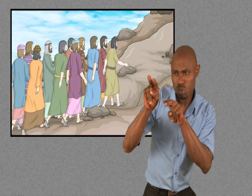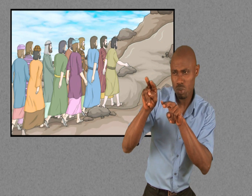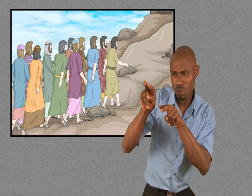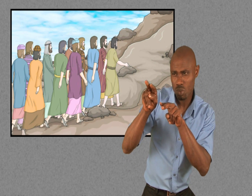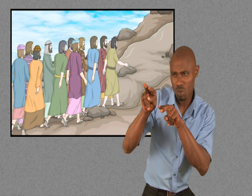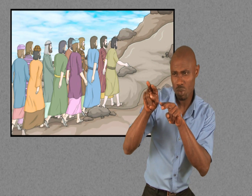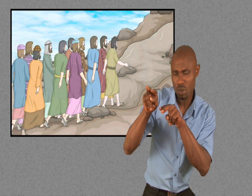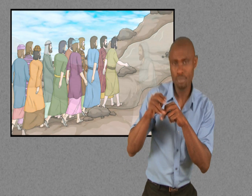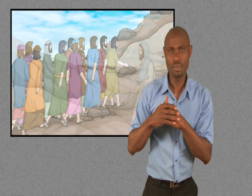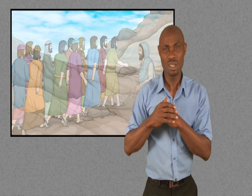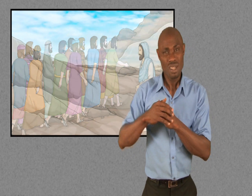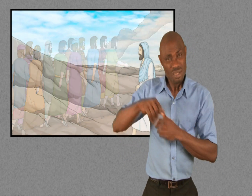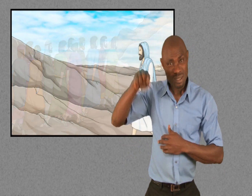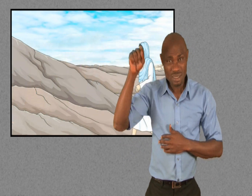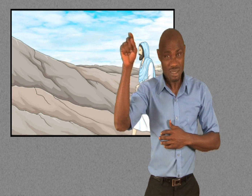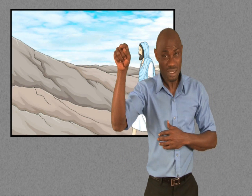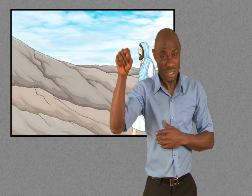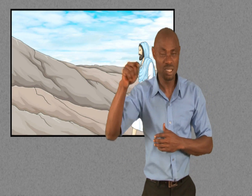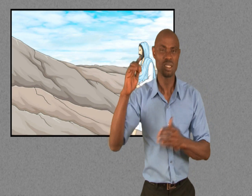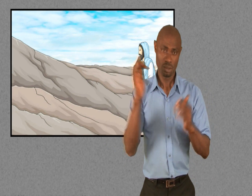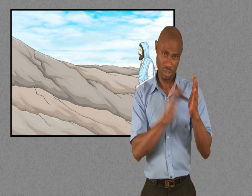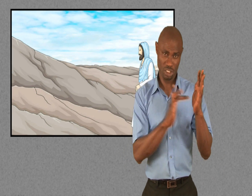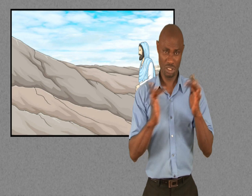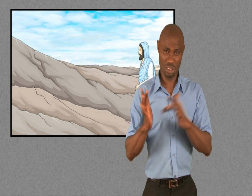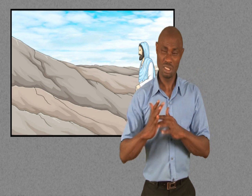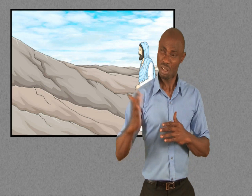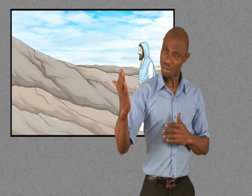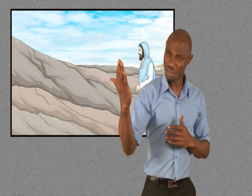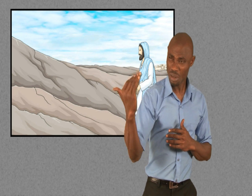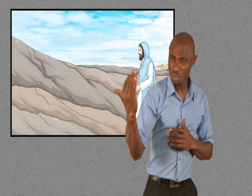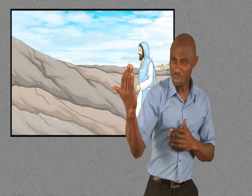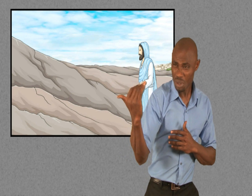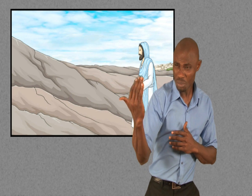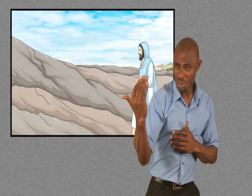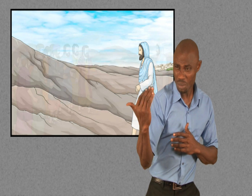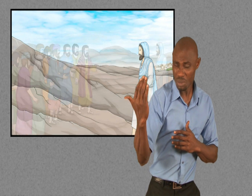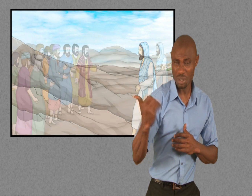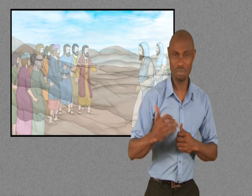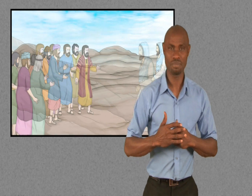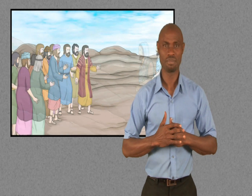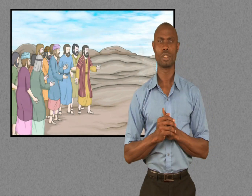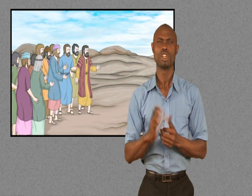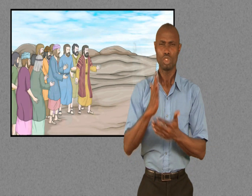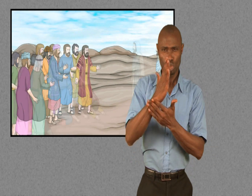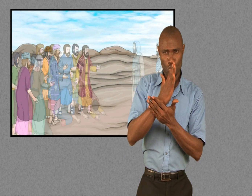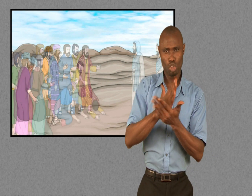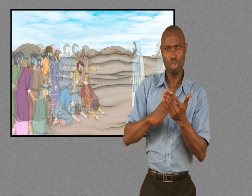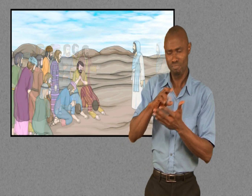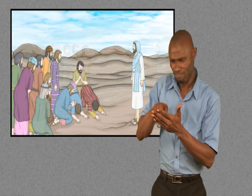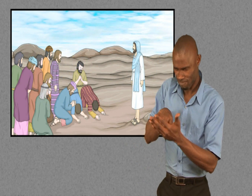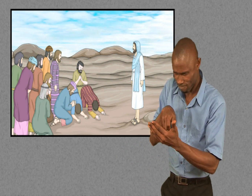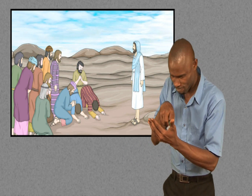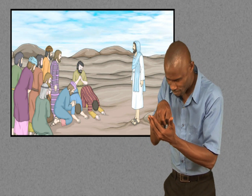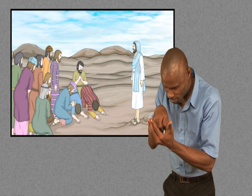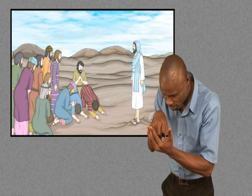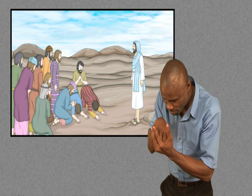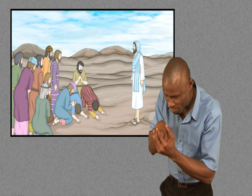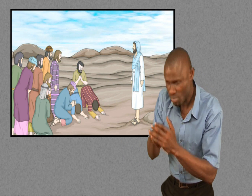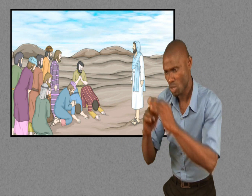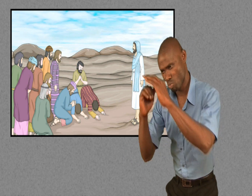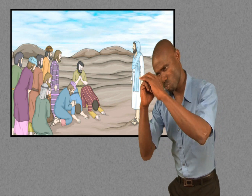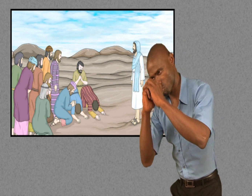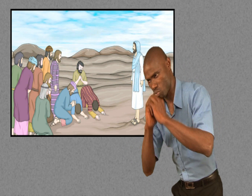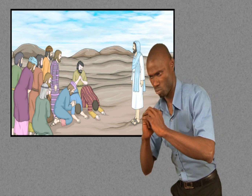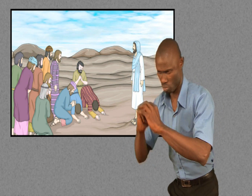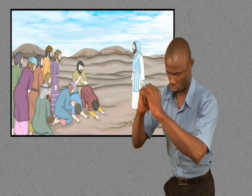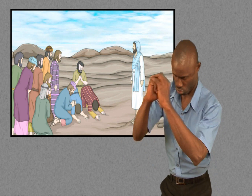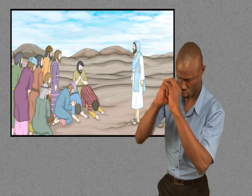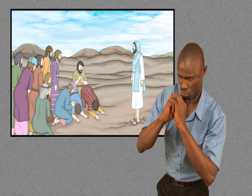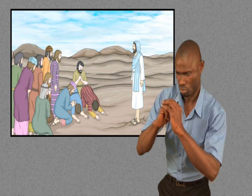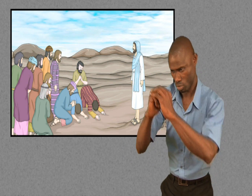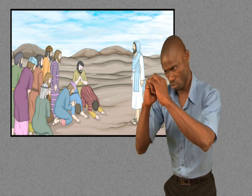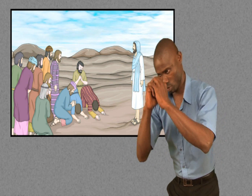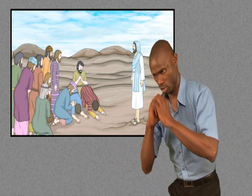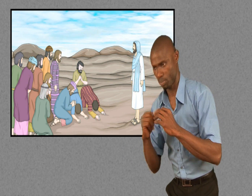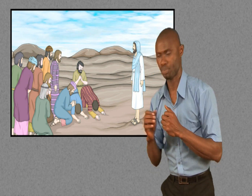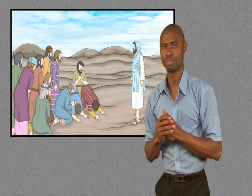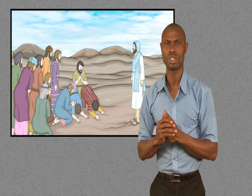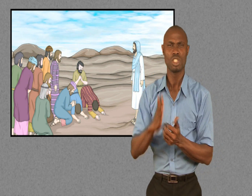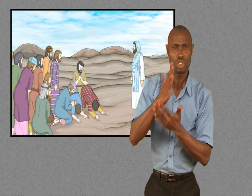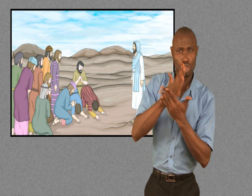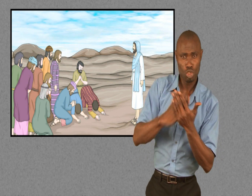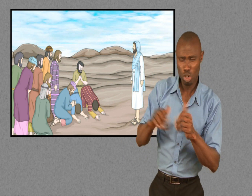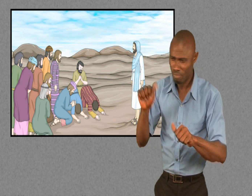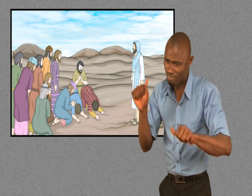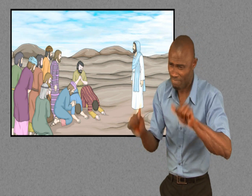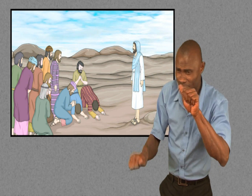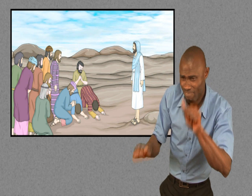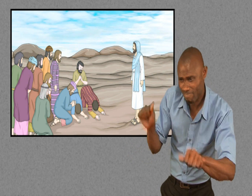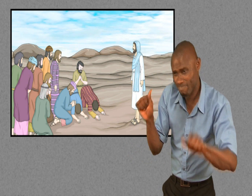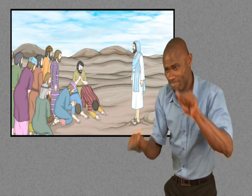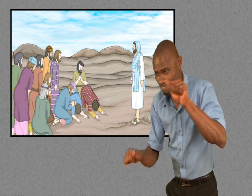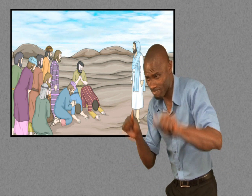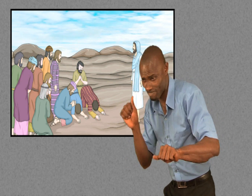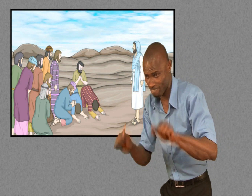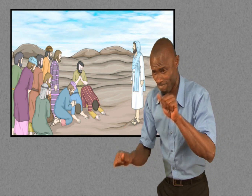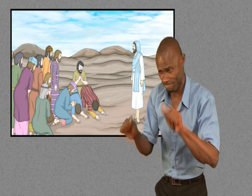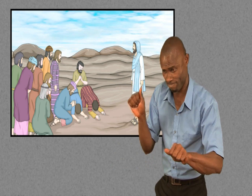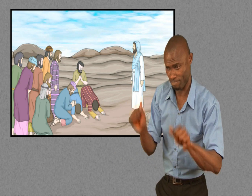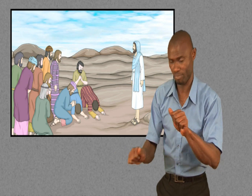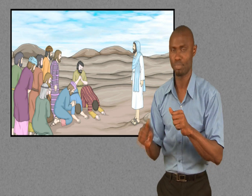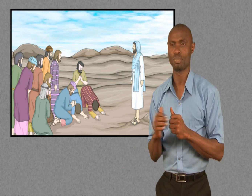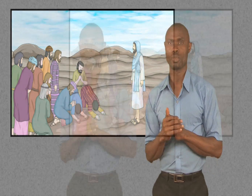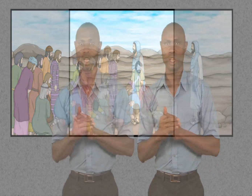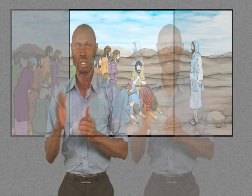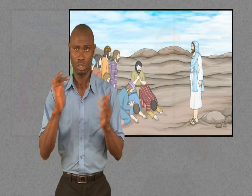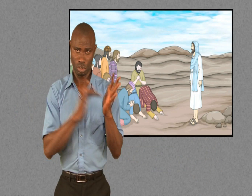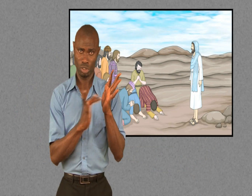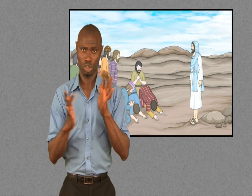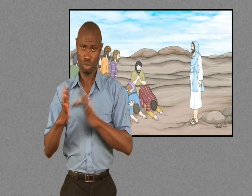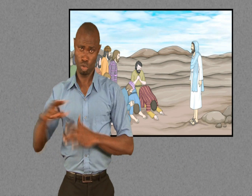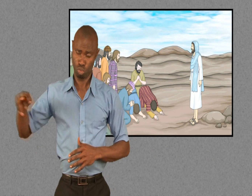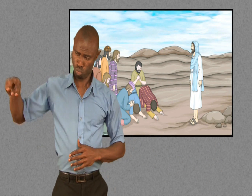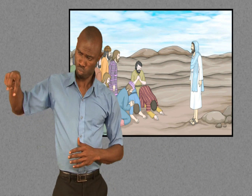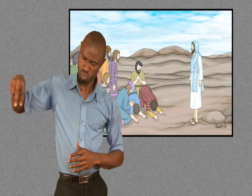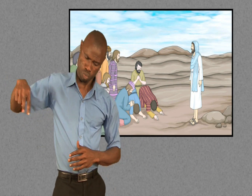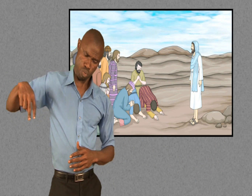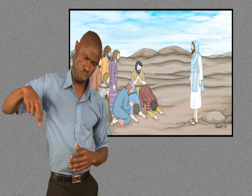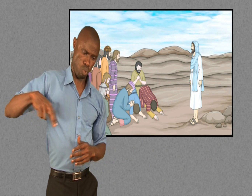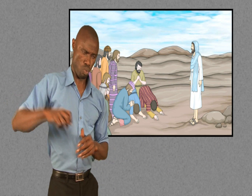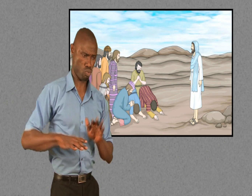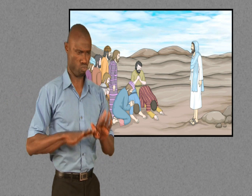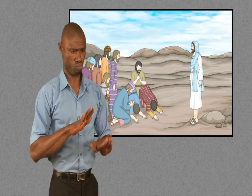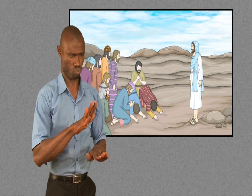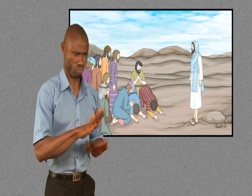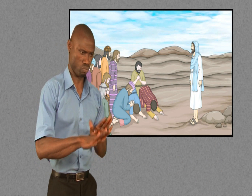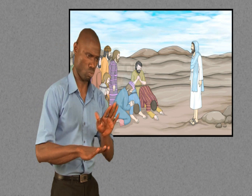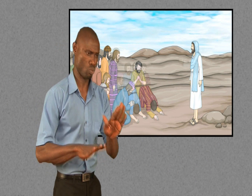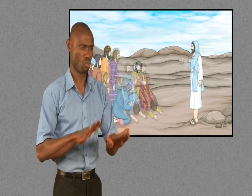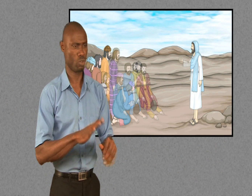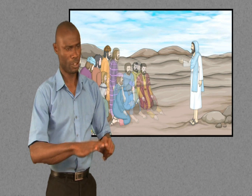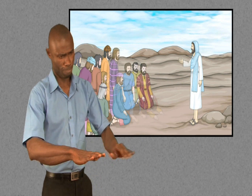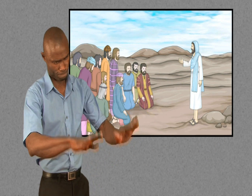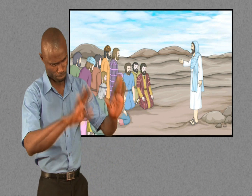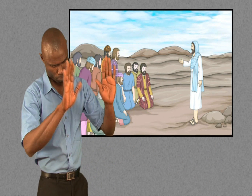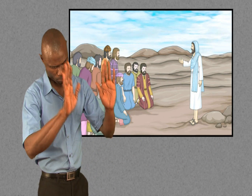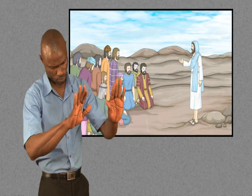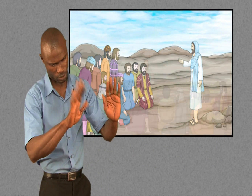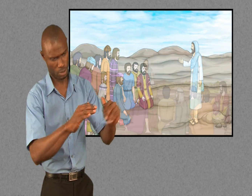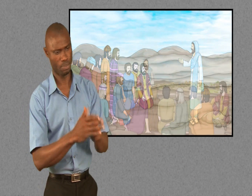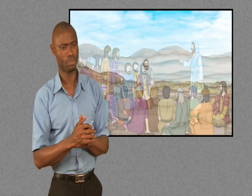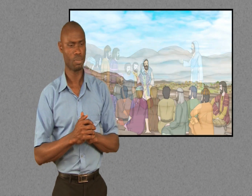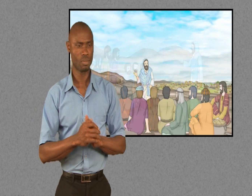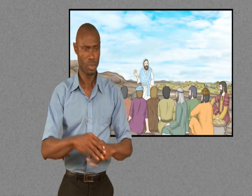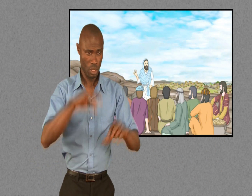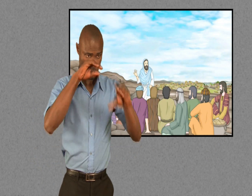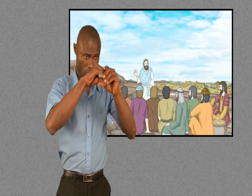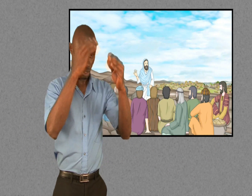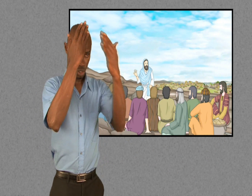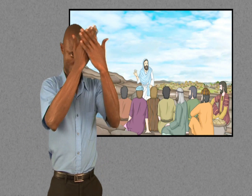When they saw Him, they worshiped Him, but some doubted.